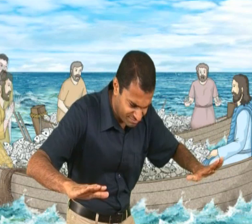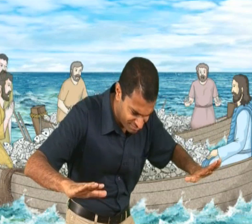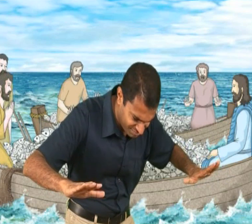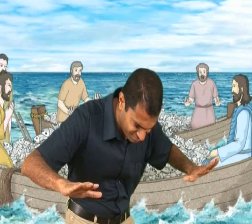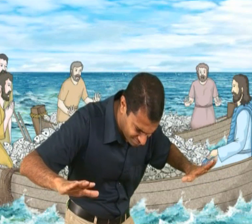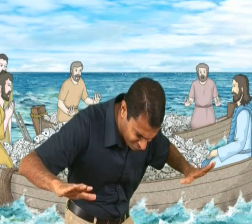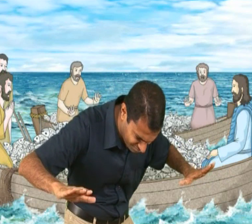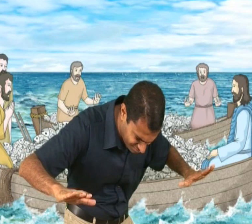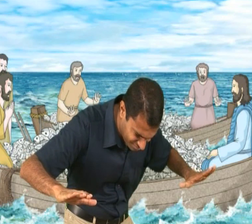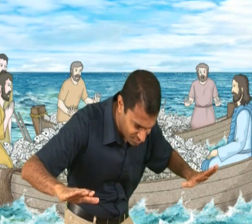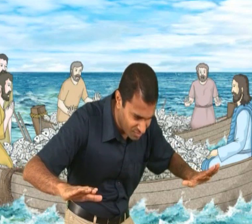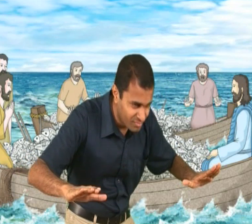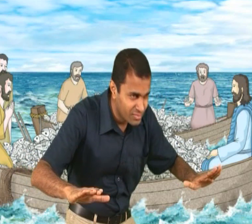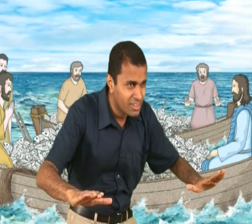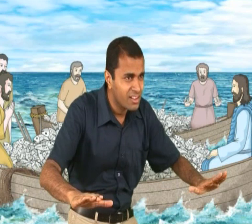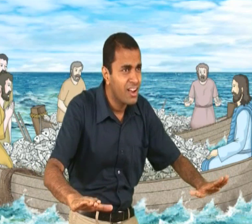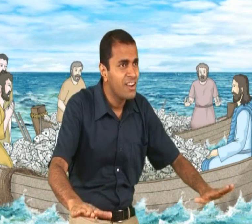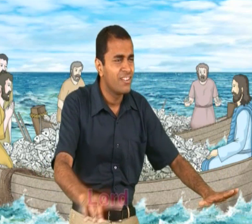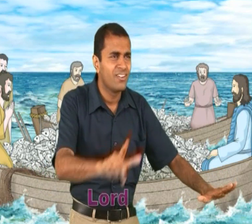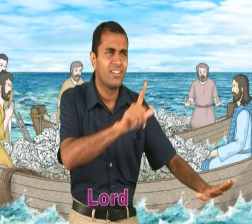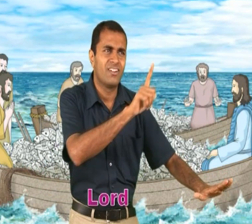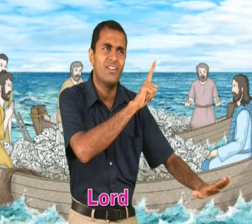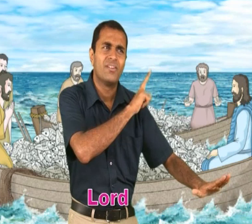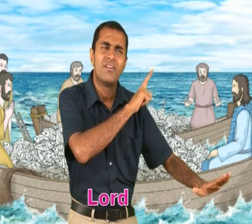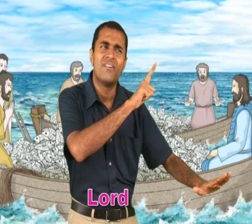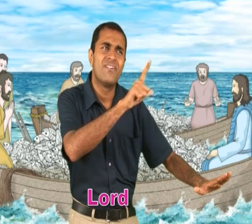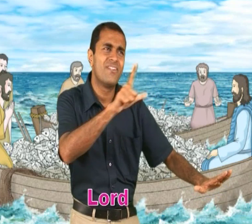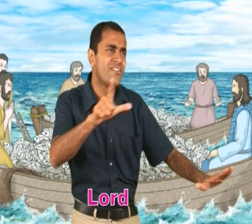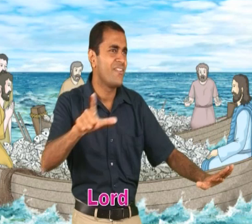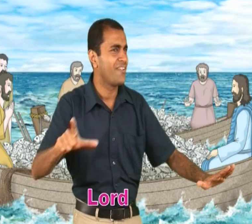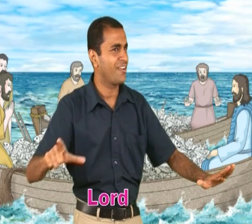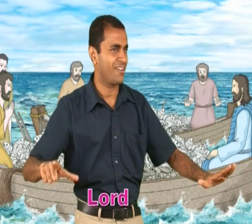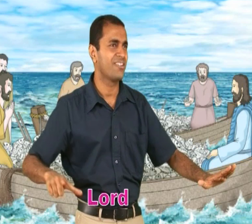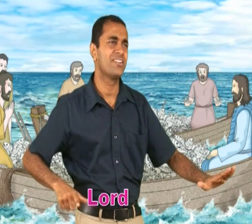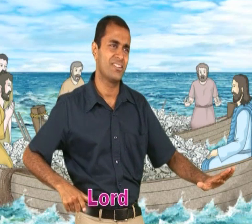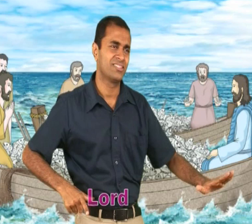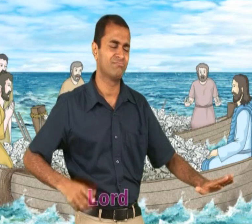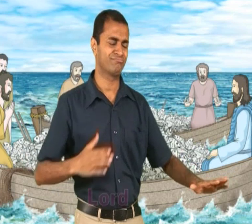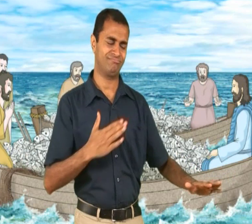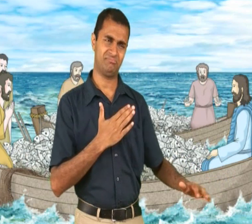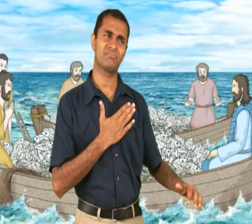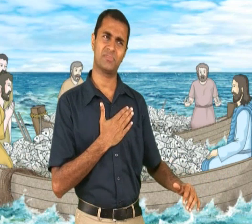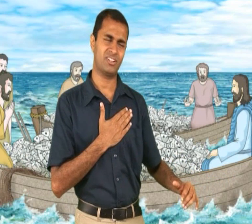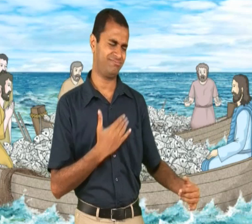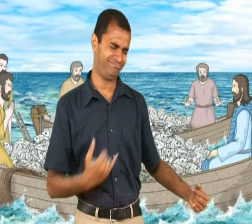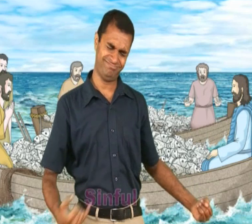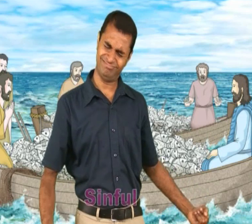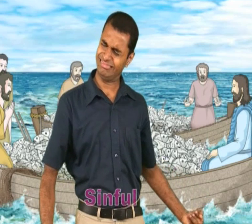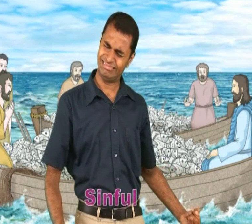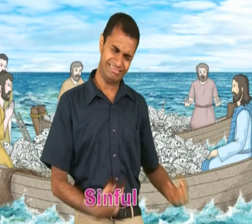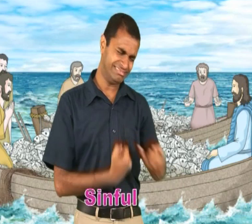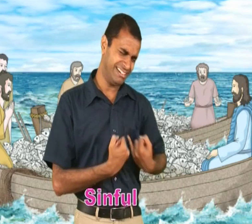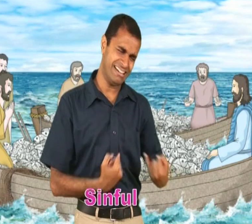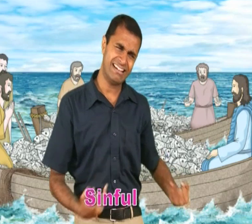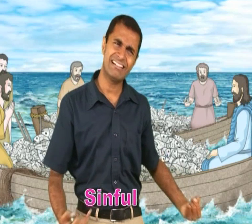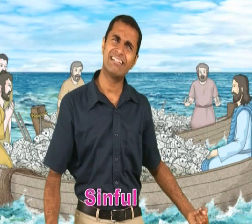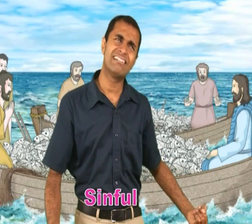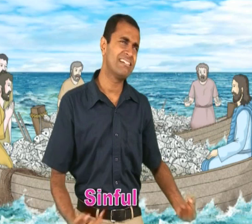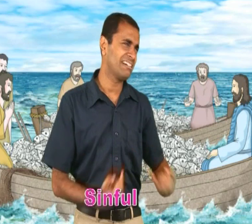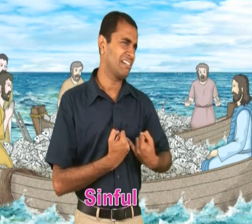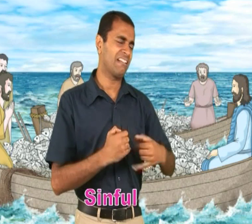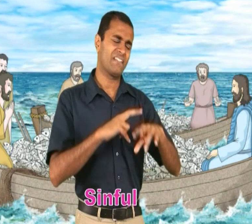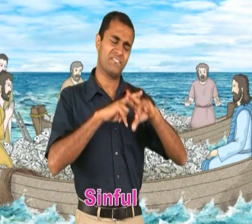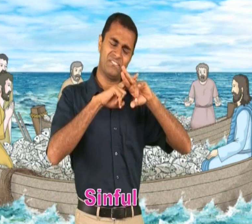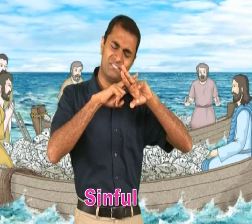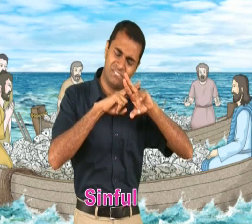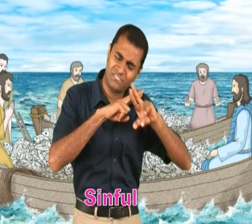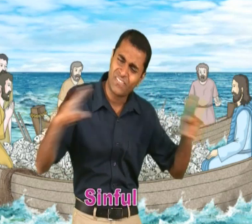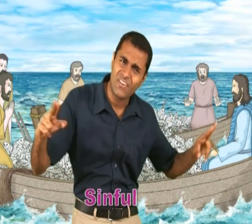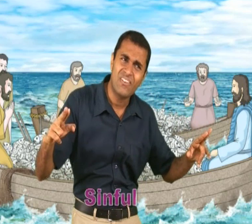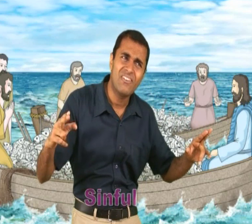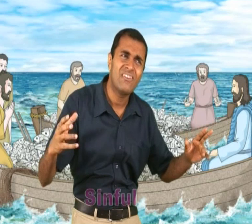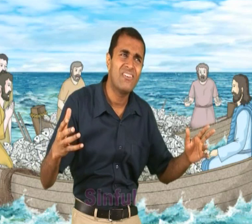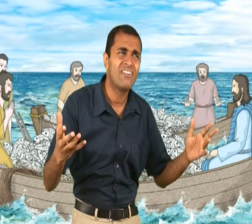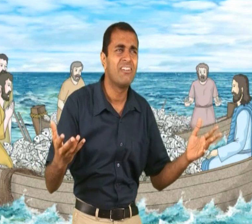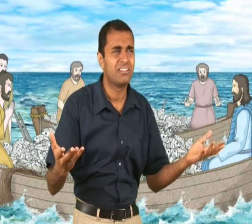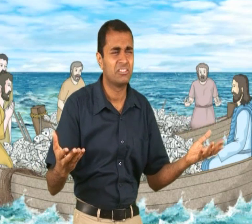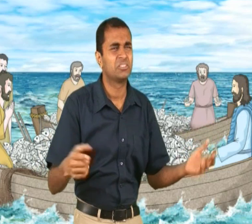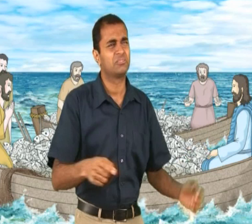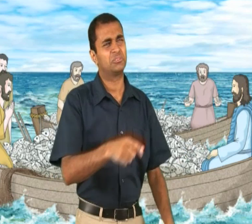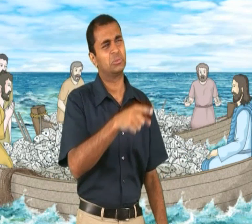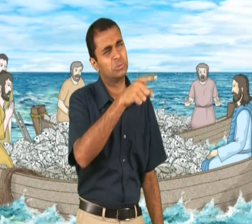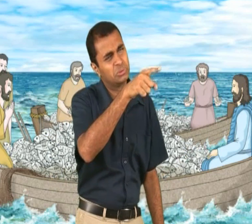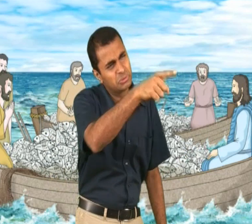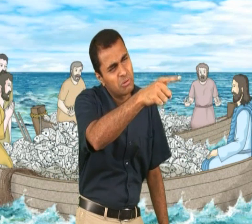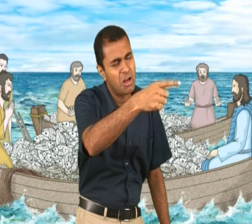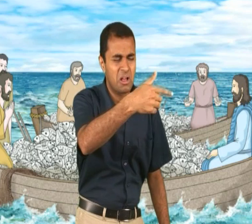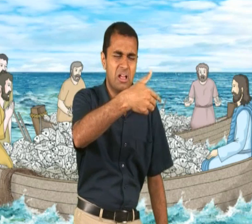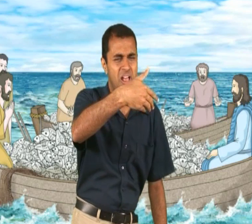“Go away from me, Lord,” he said, “for I am a sinful man.”